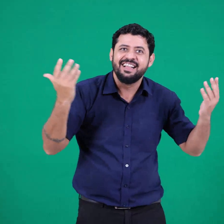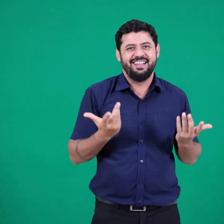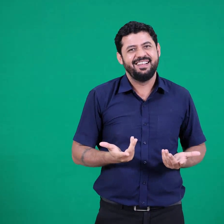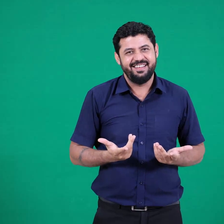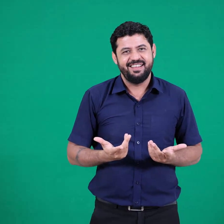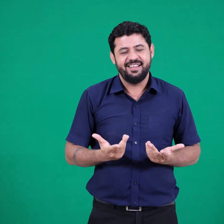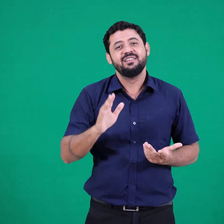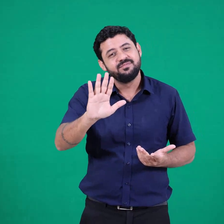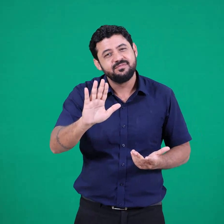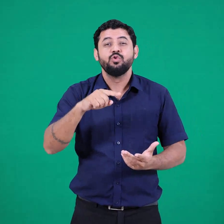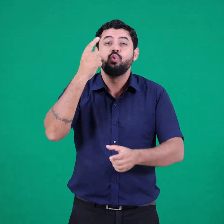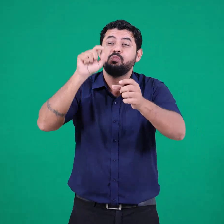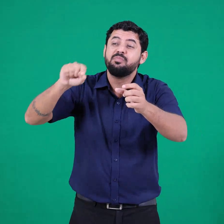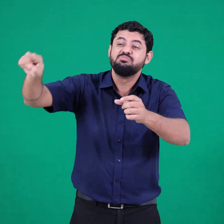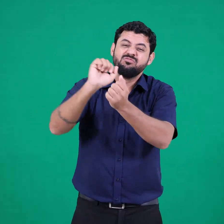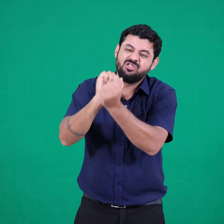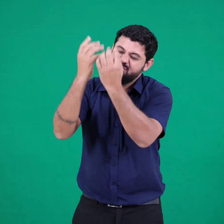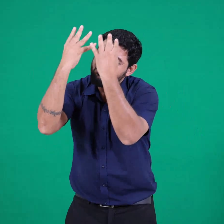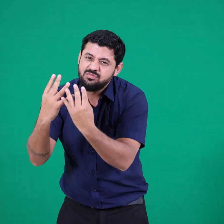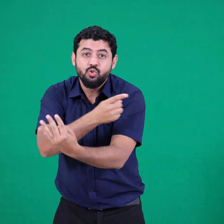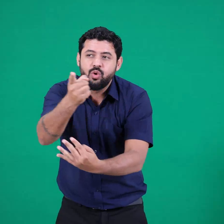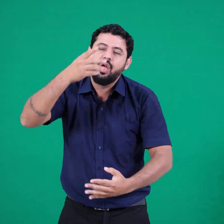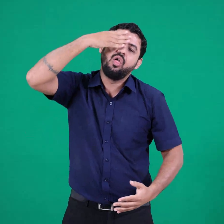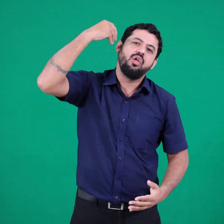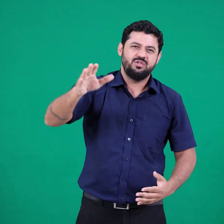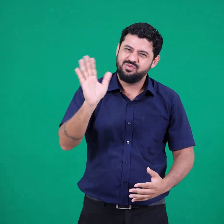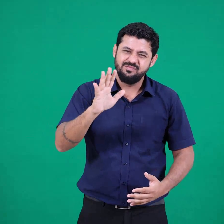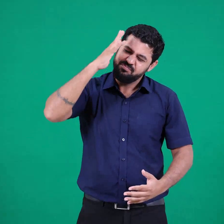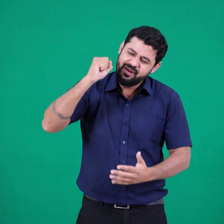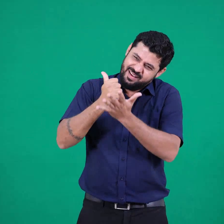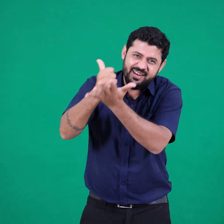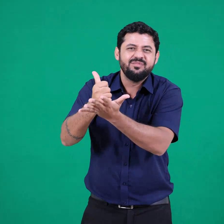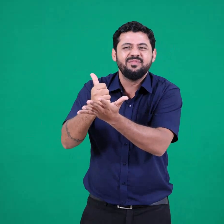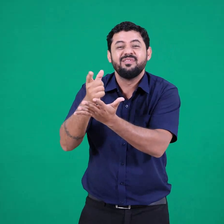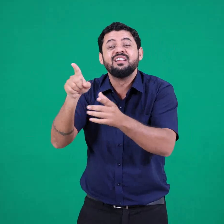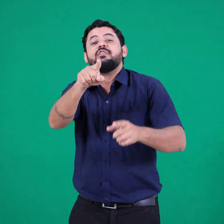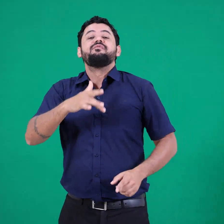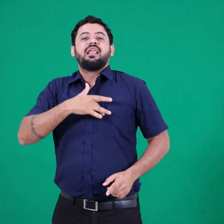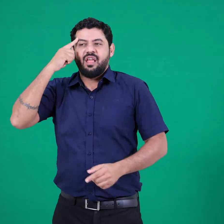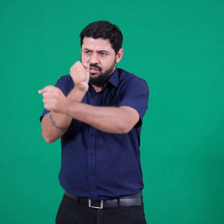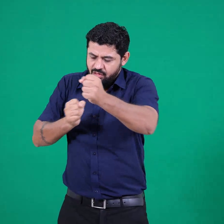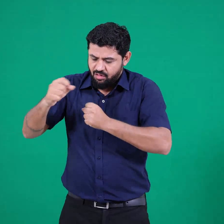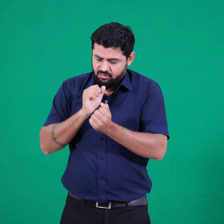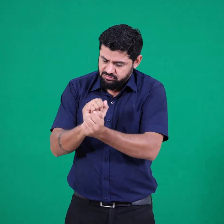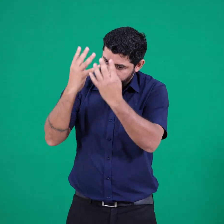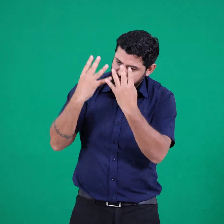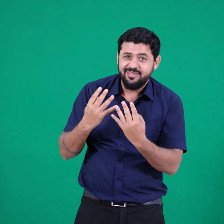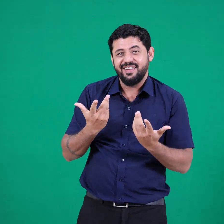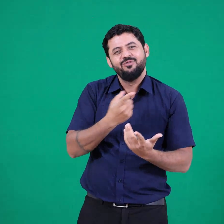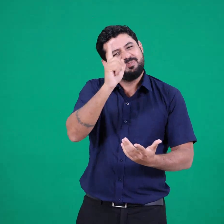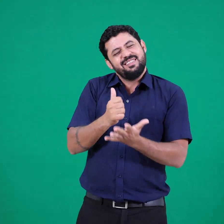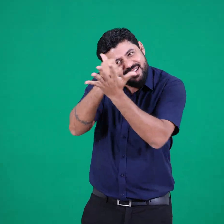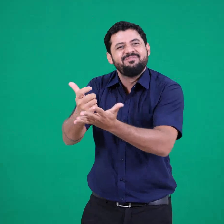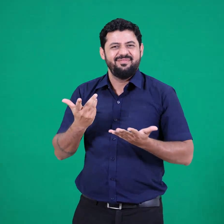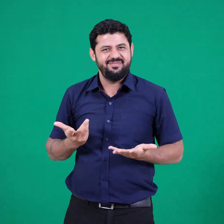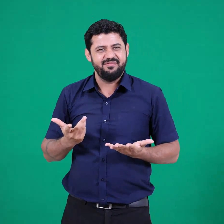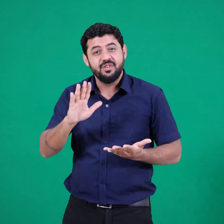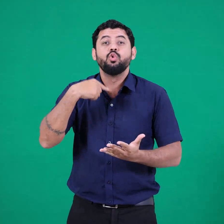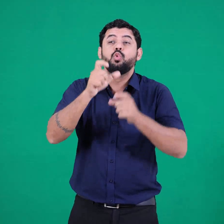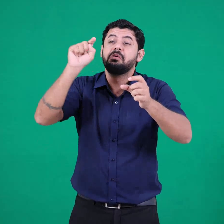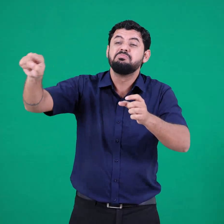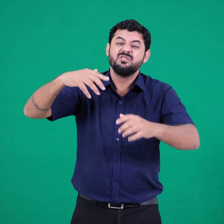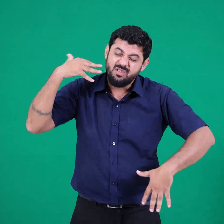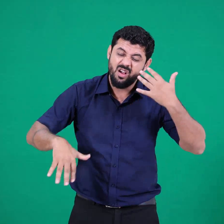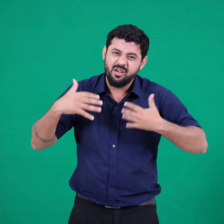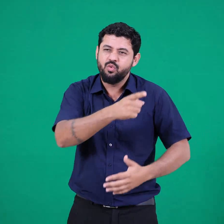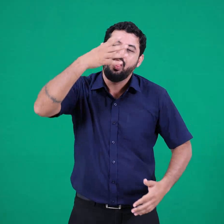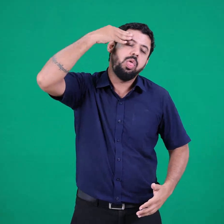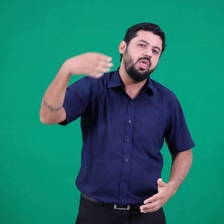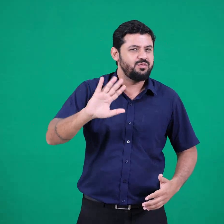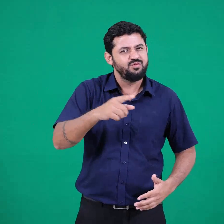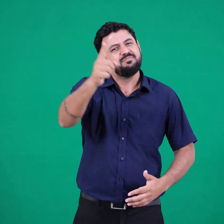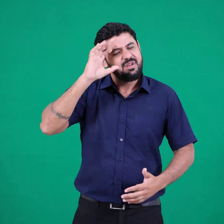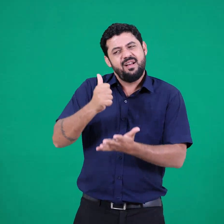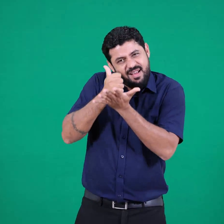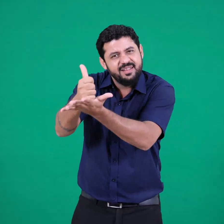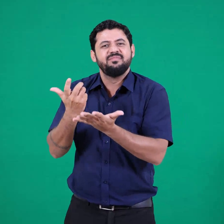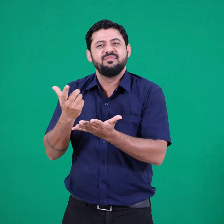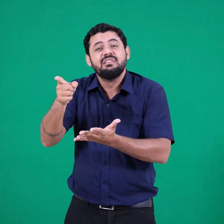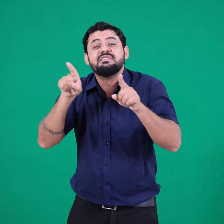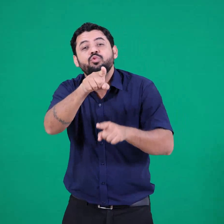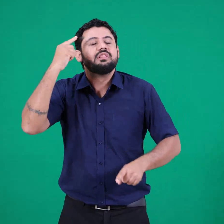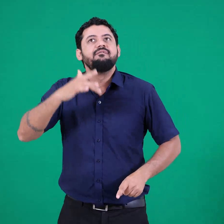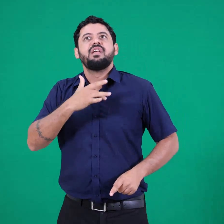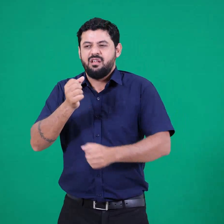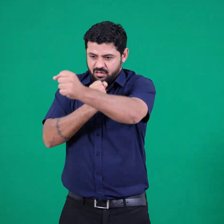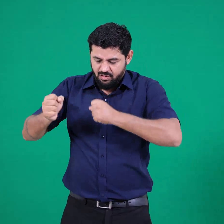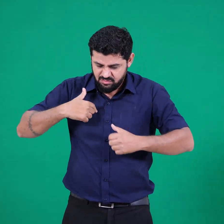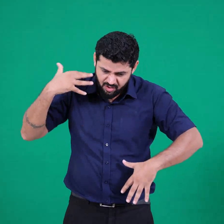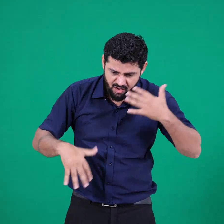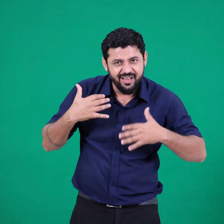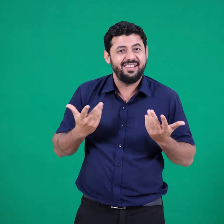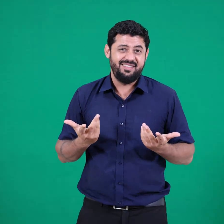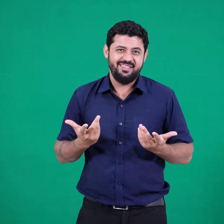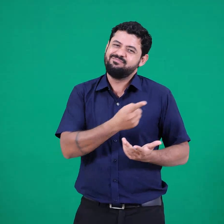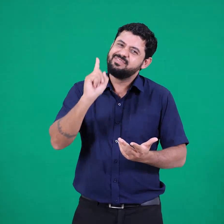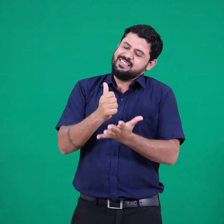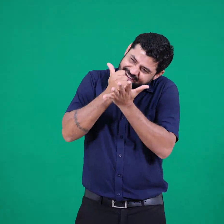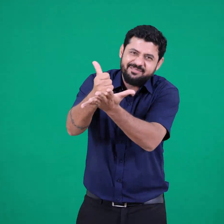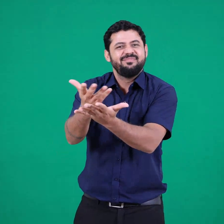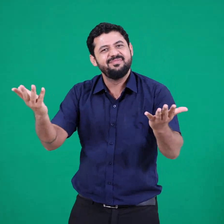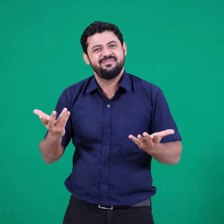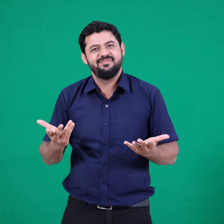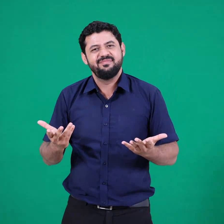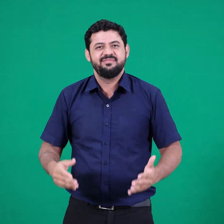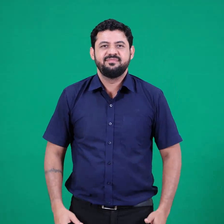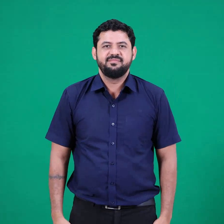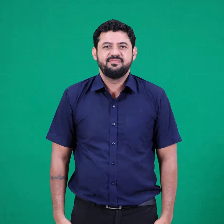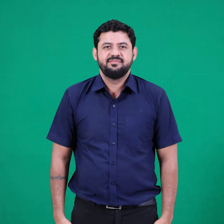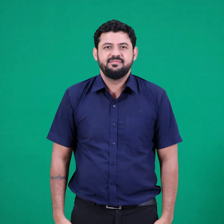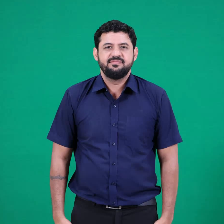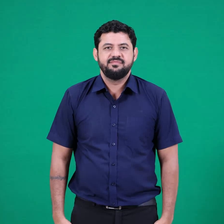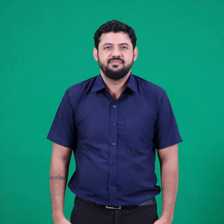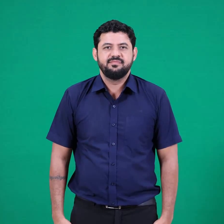Remember those in prison as if you were bound with them, and those who are mistreated as if you were suffering with them.